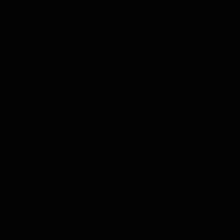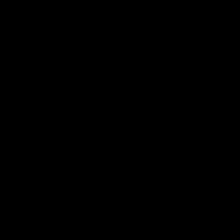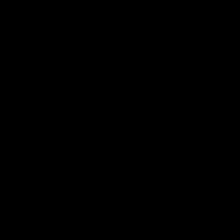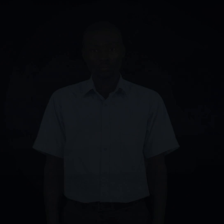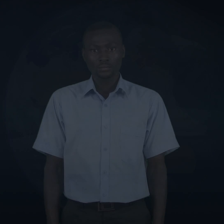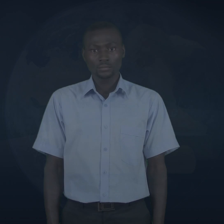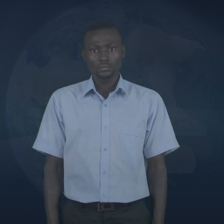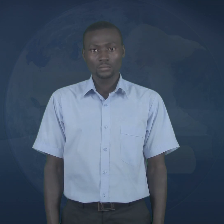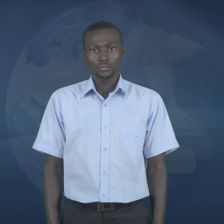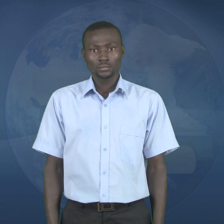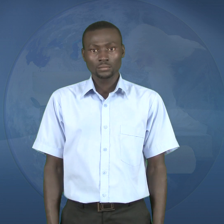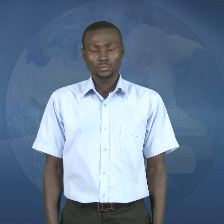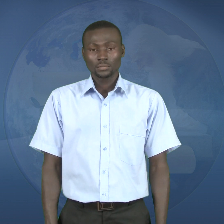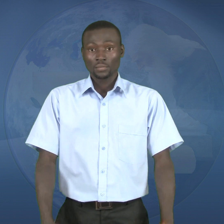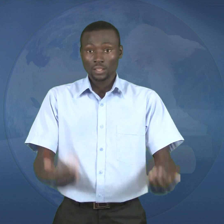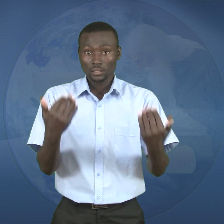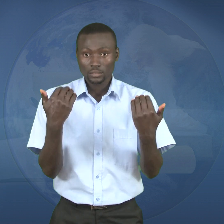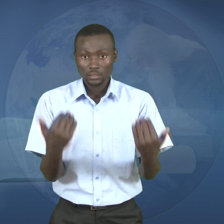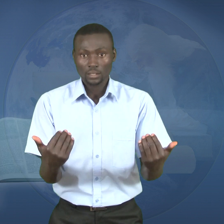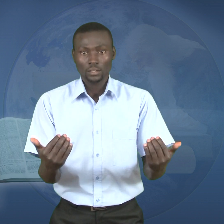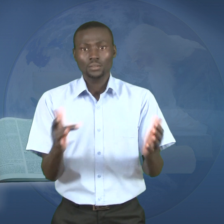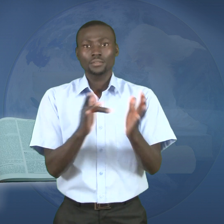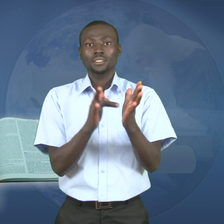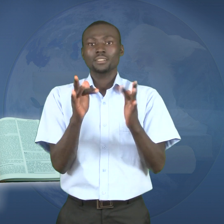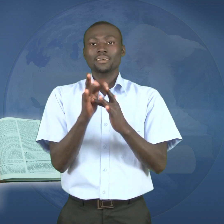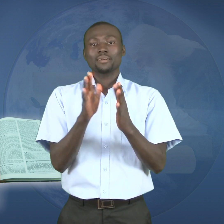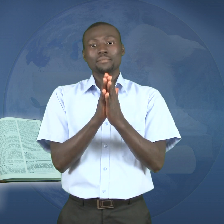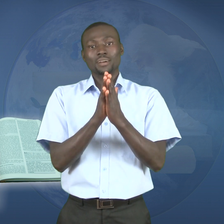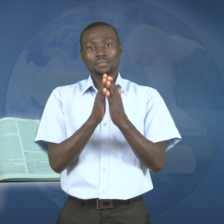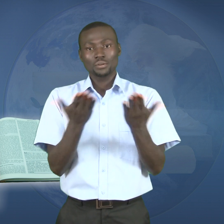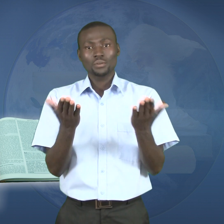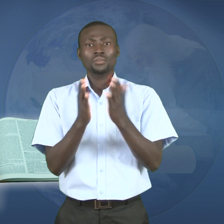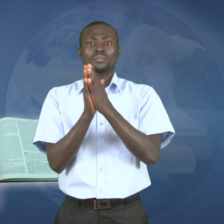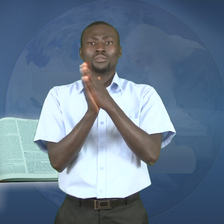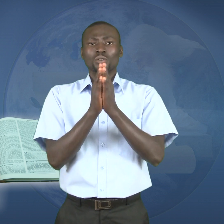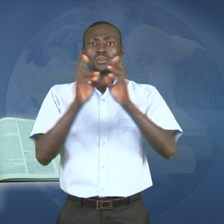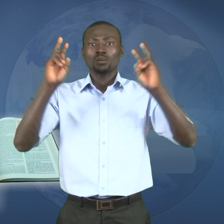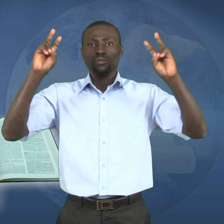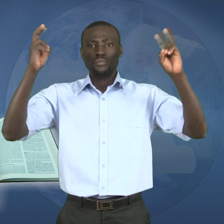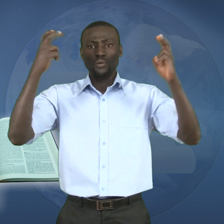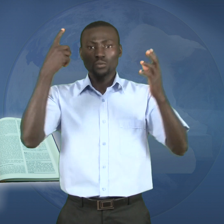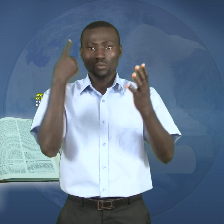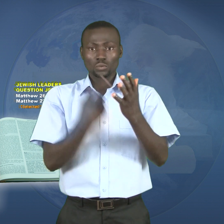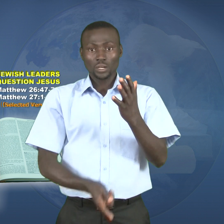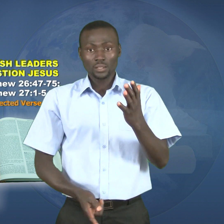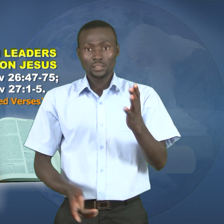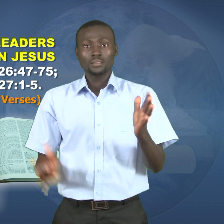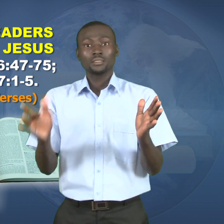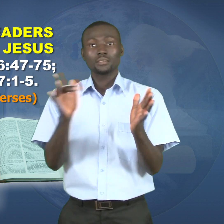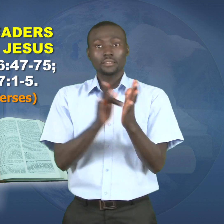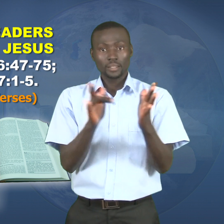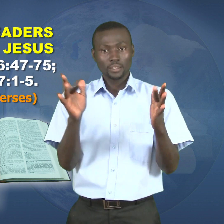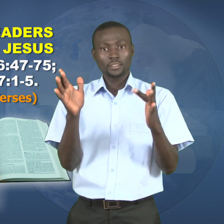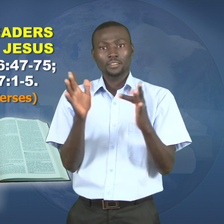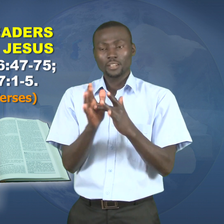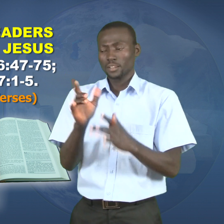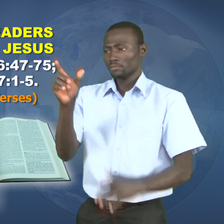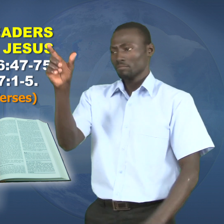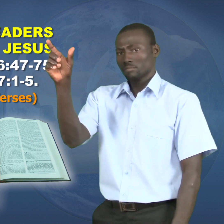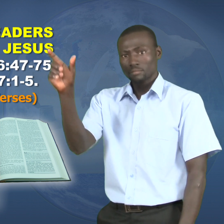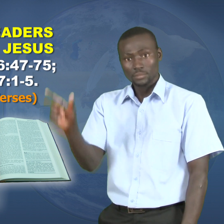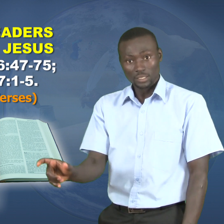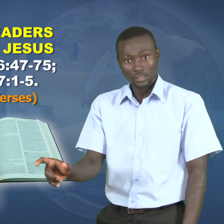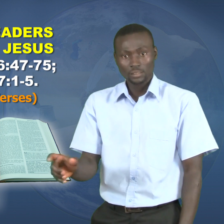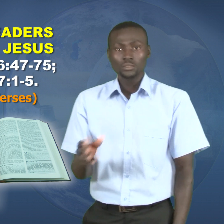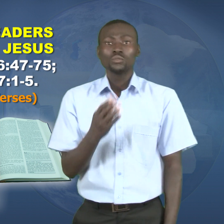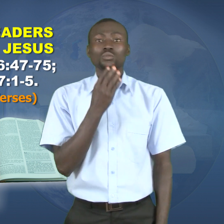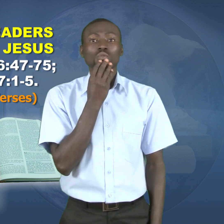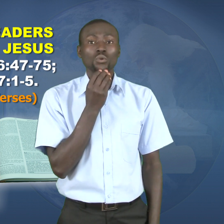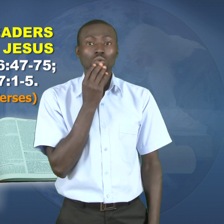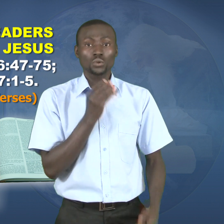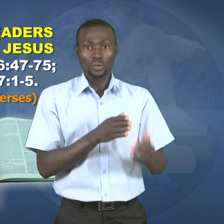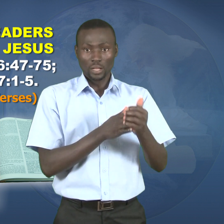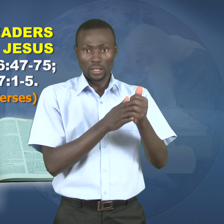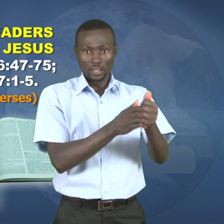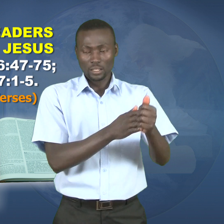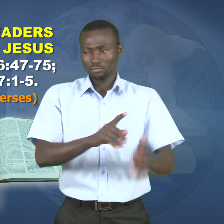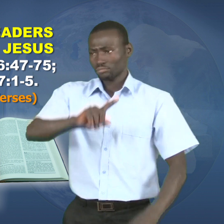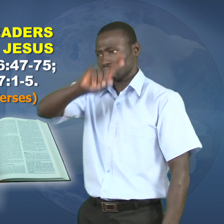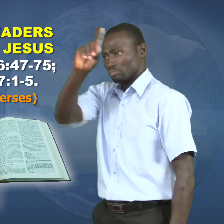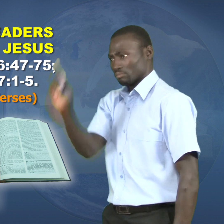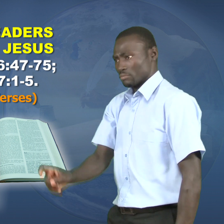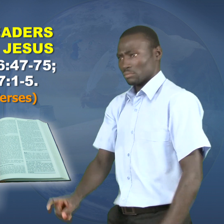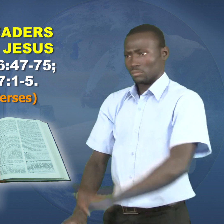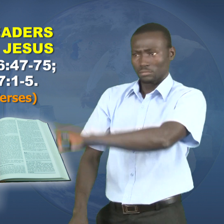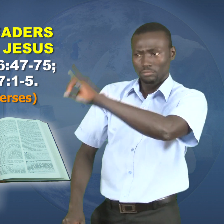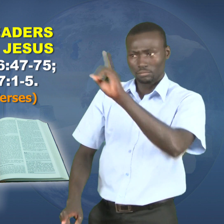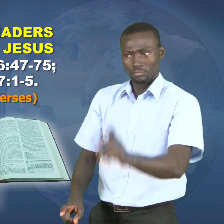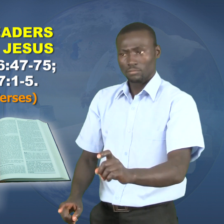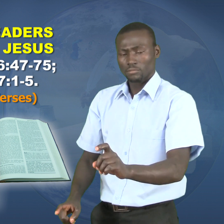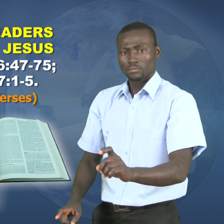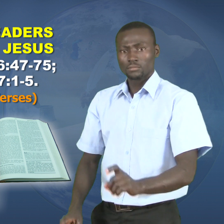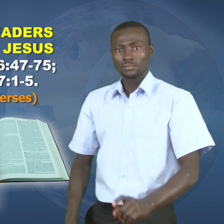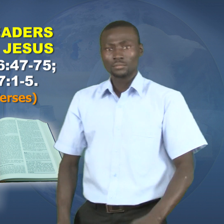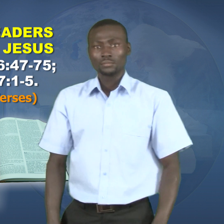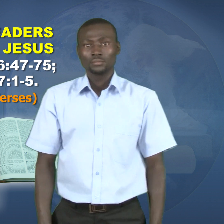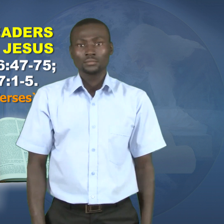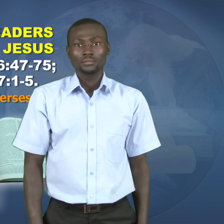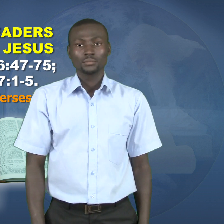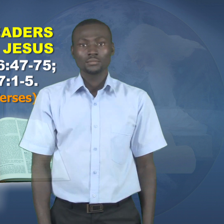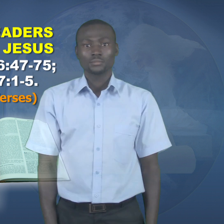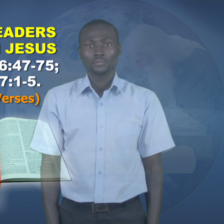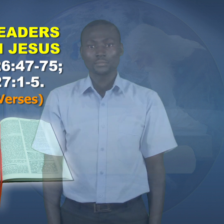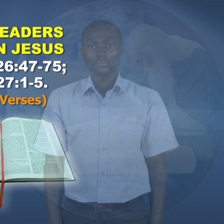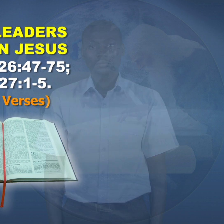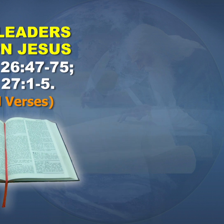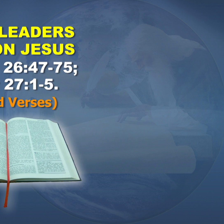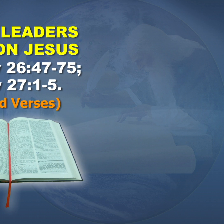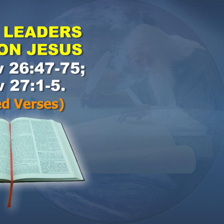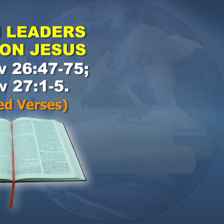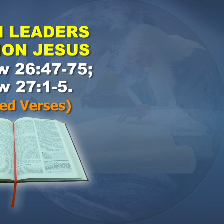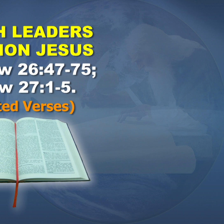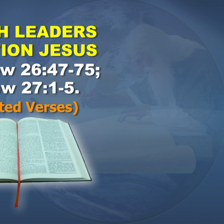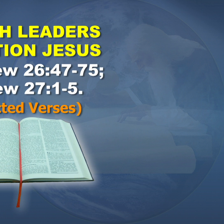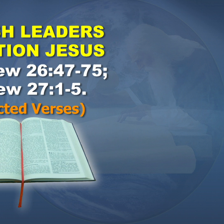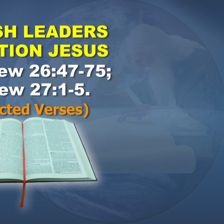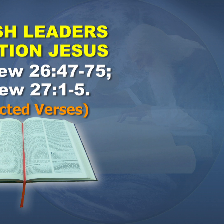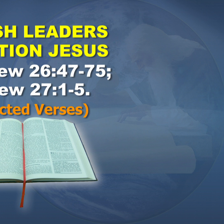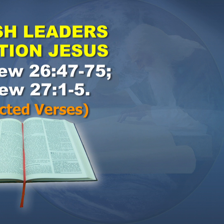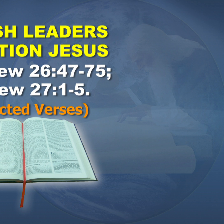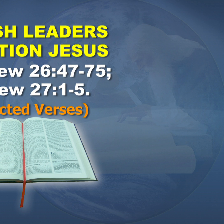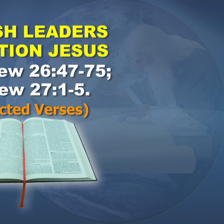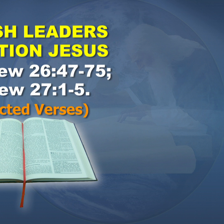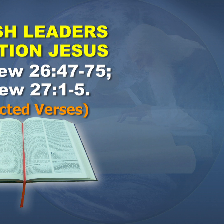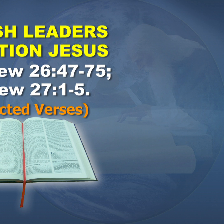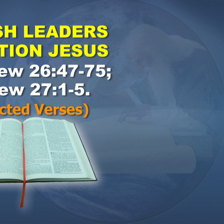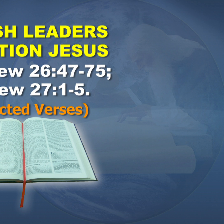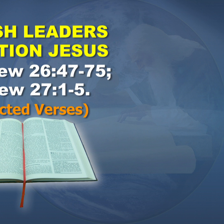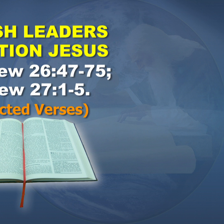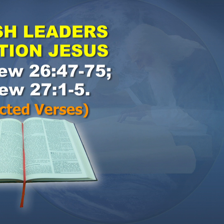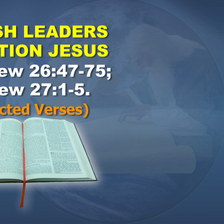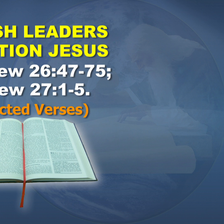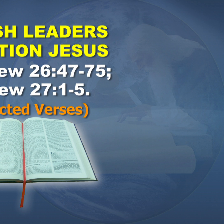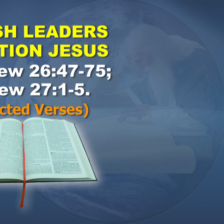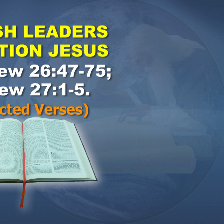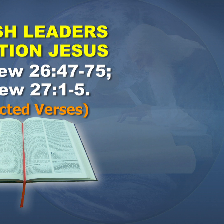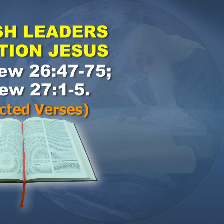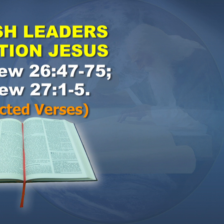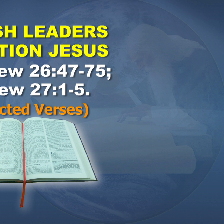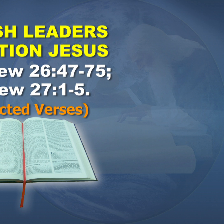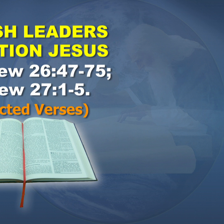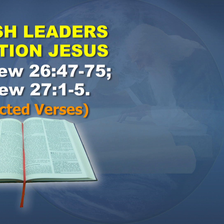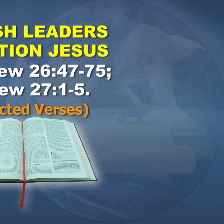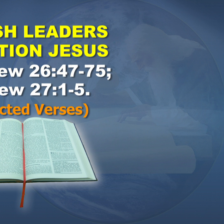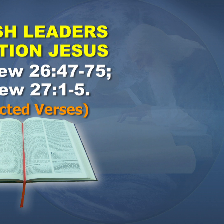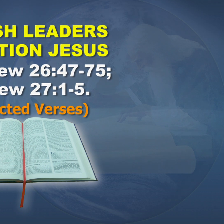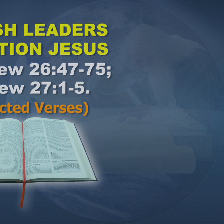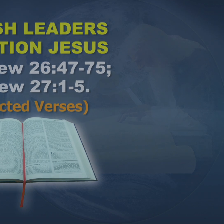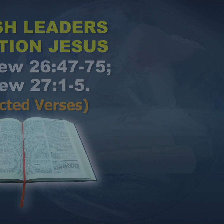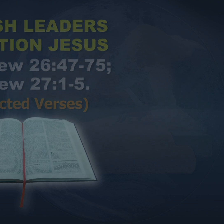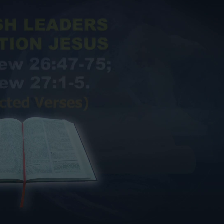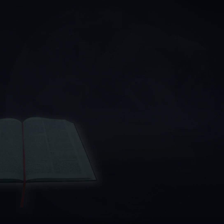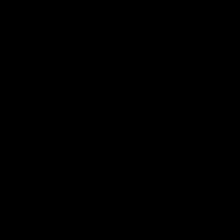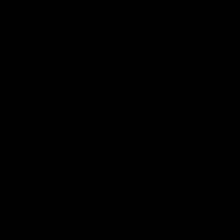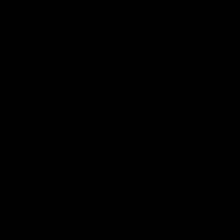Jewish leaders question Jesus